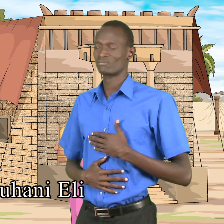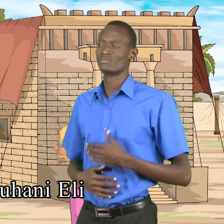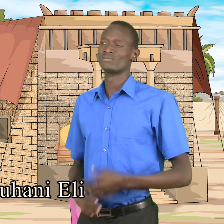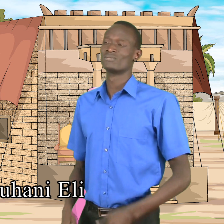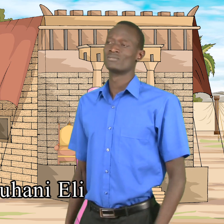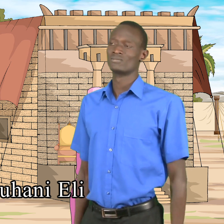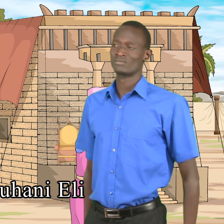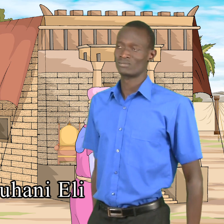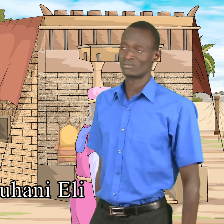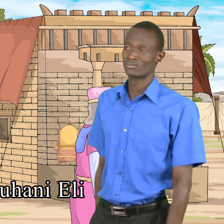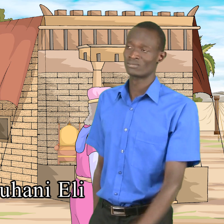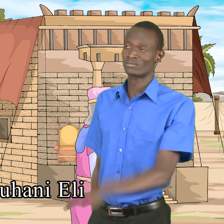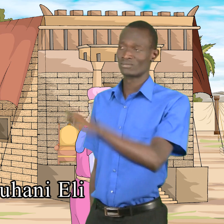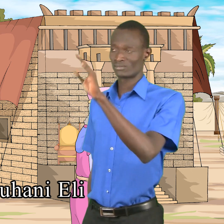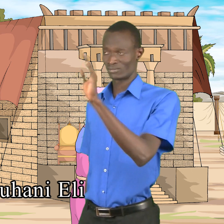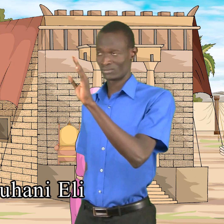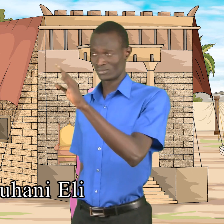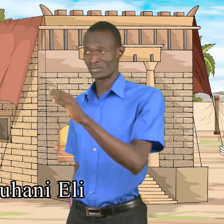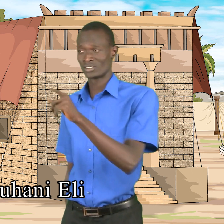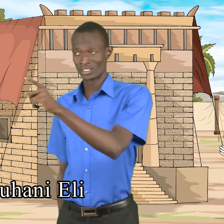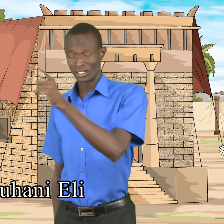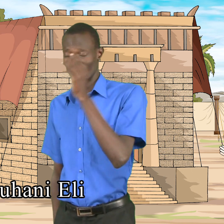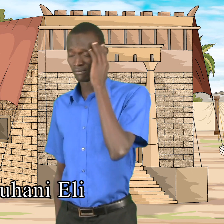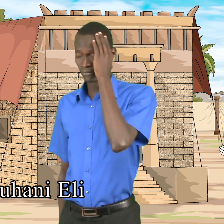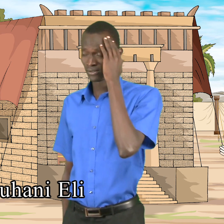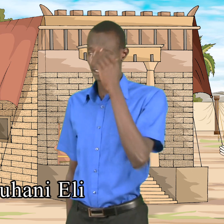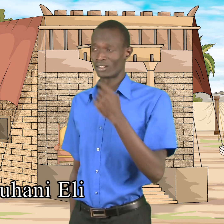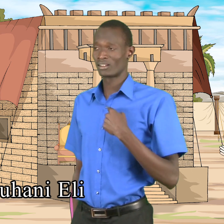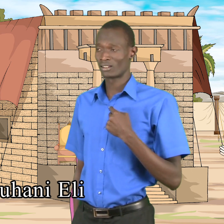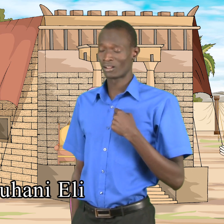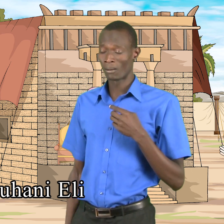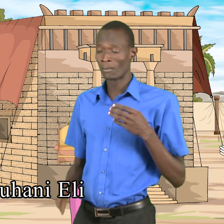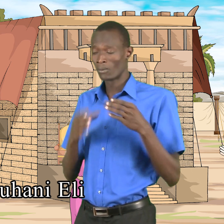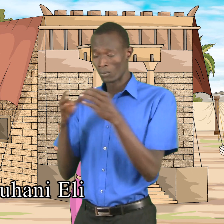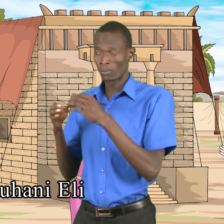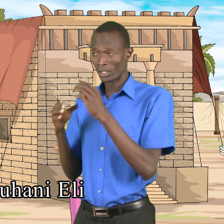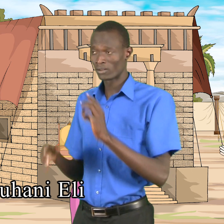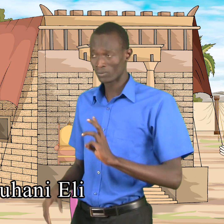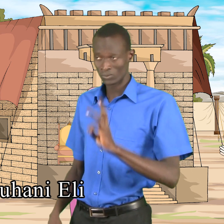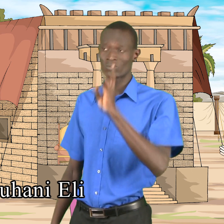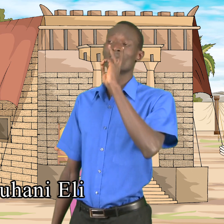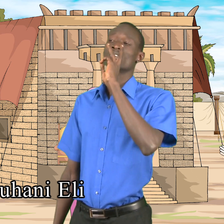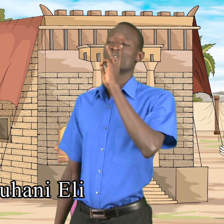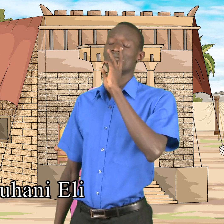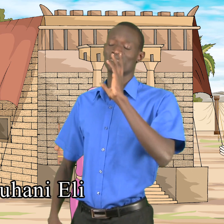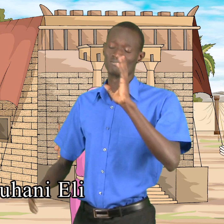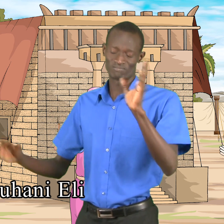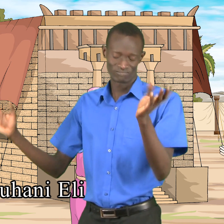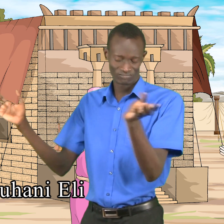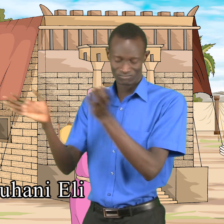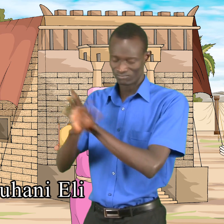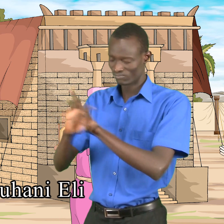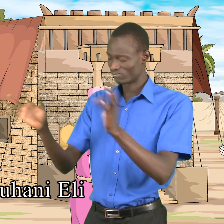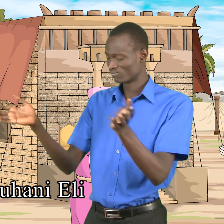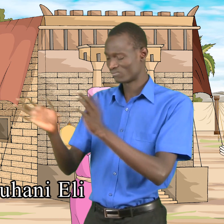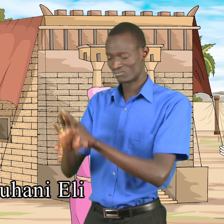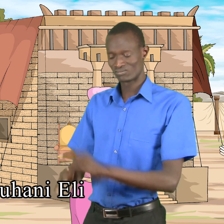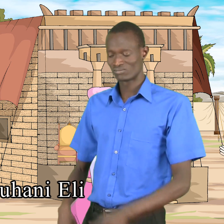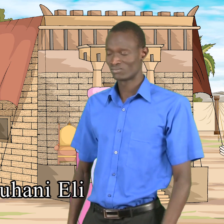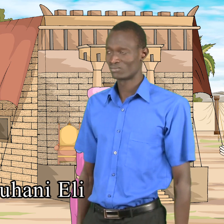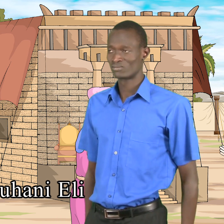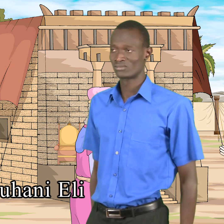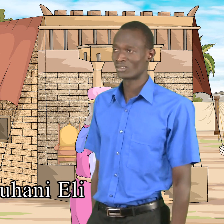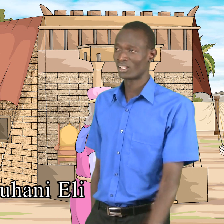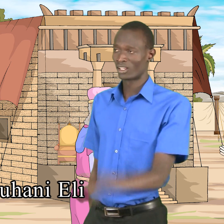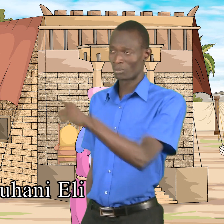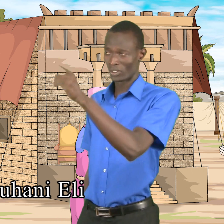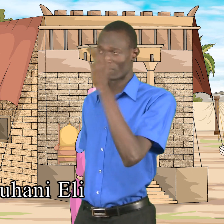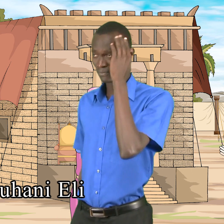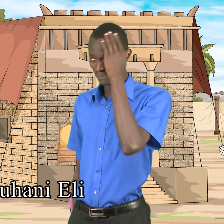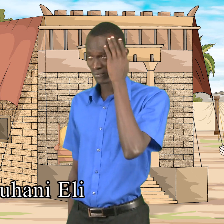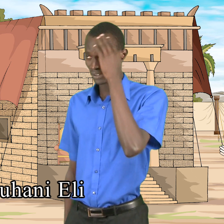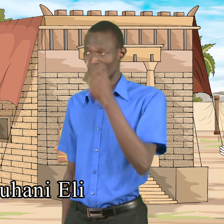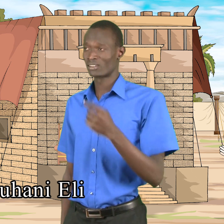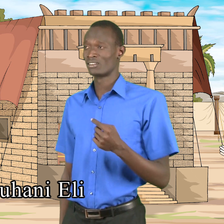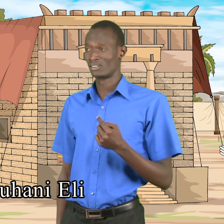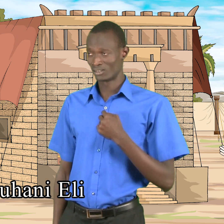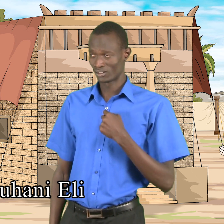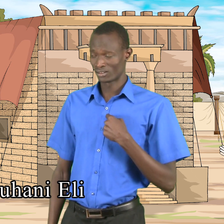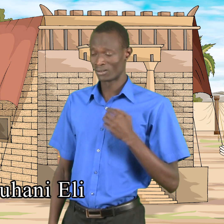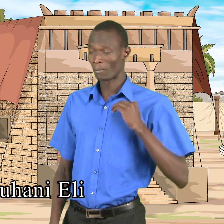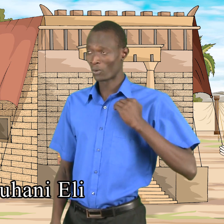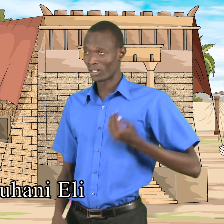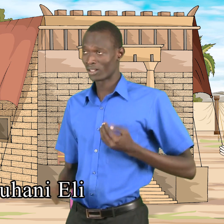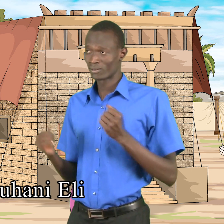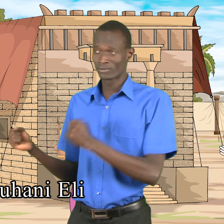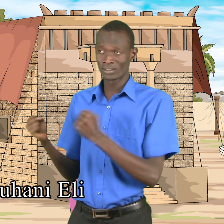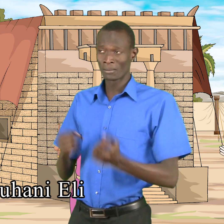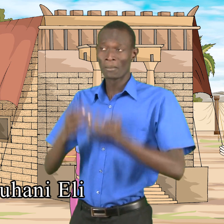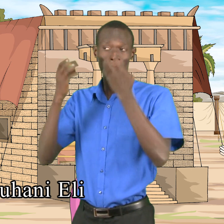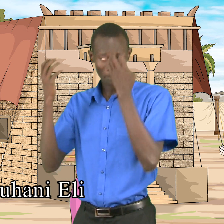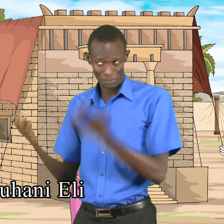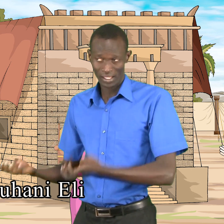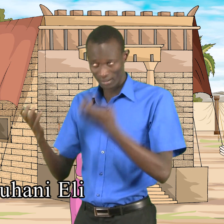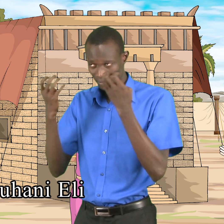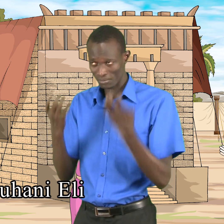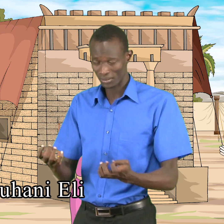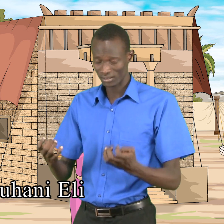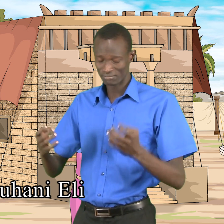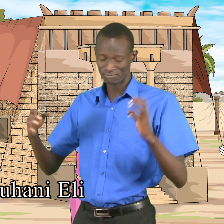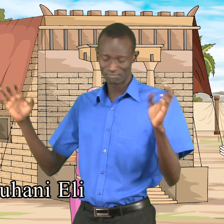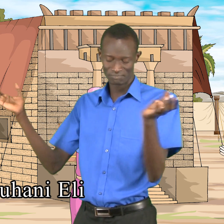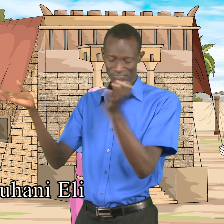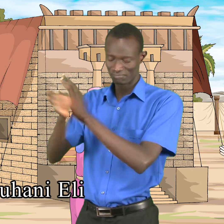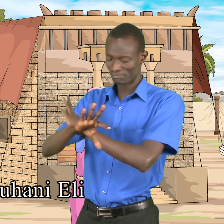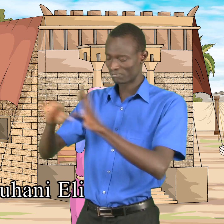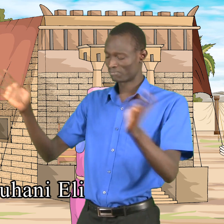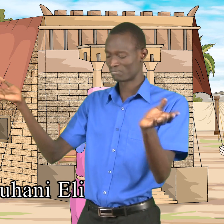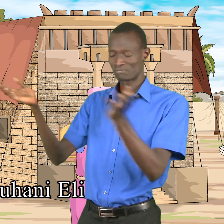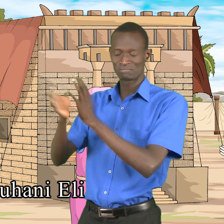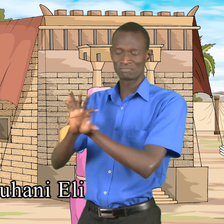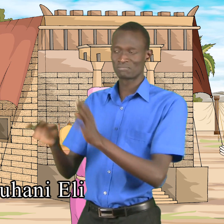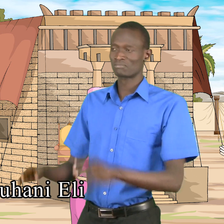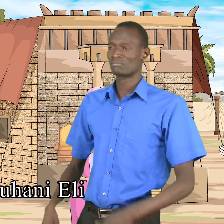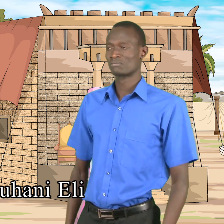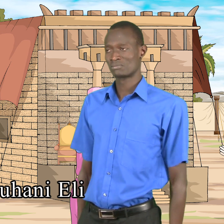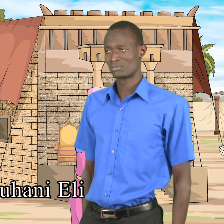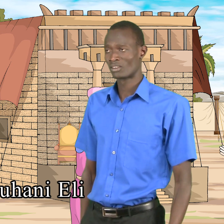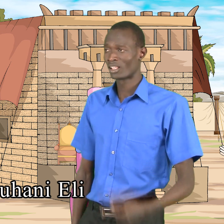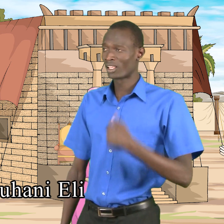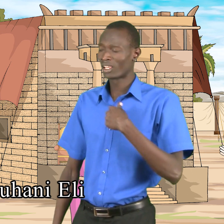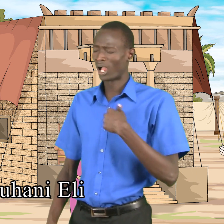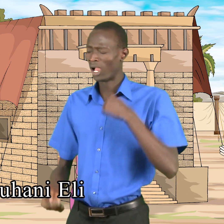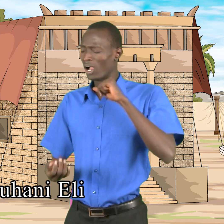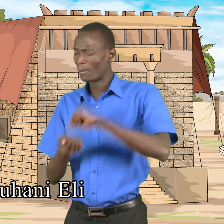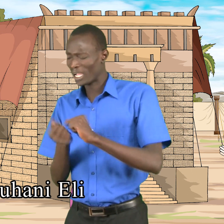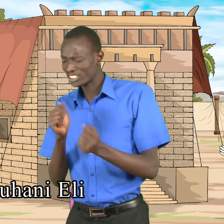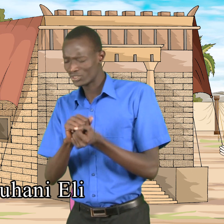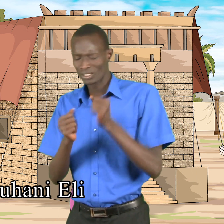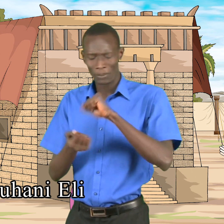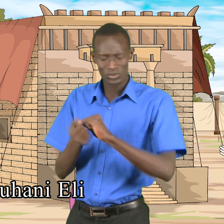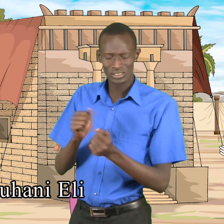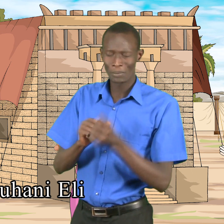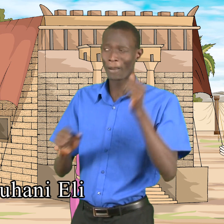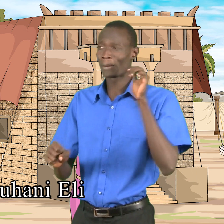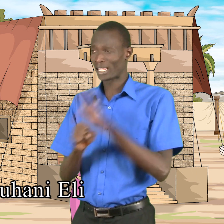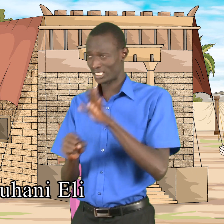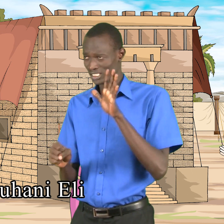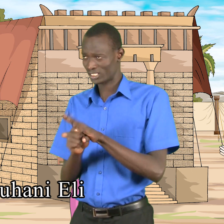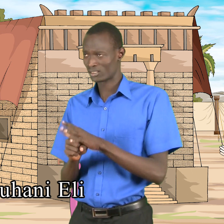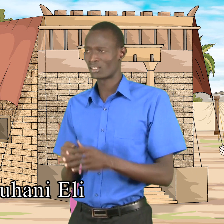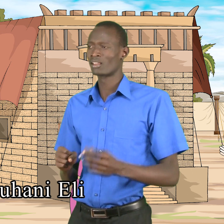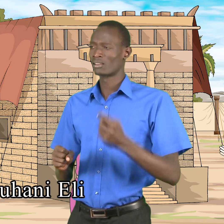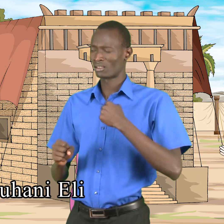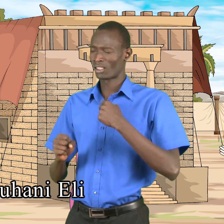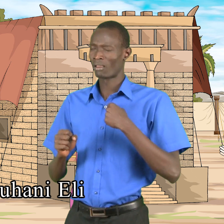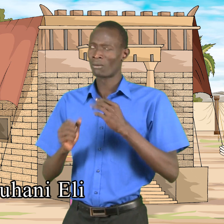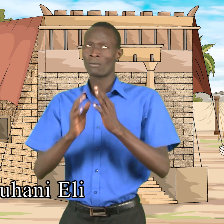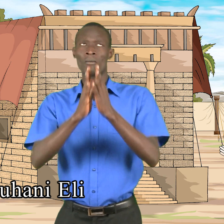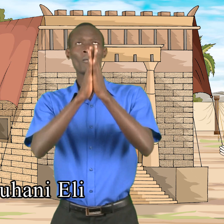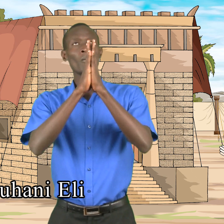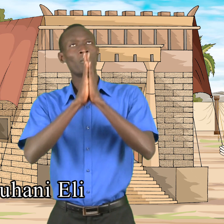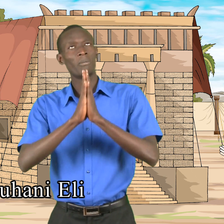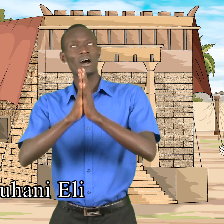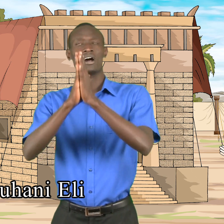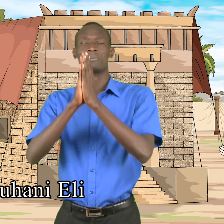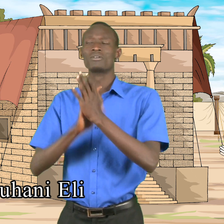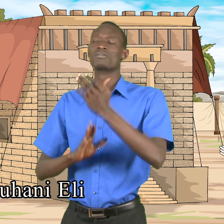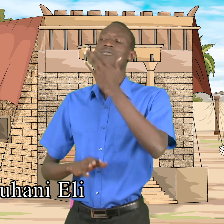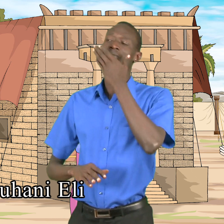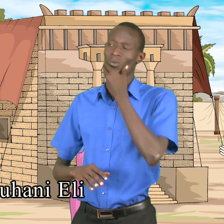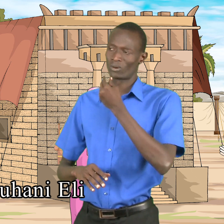“No, my lord,” Hannah replied. “I am a woman oppressed in spirit. I have not had any wine or strong drink, but I have poured out my soul before the LORD.